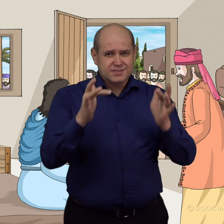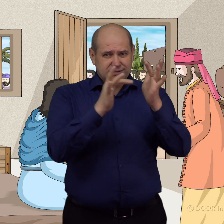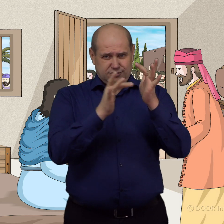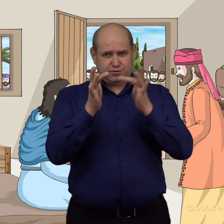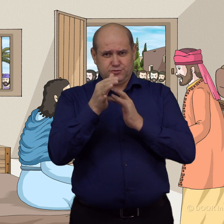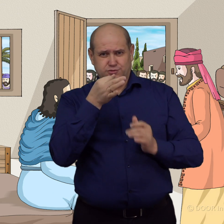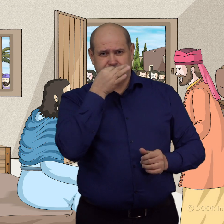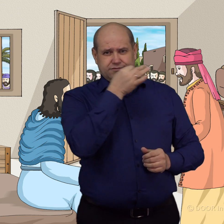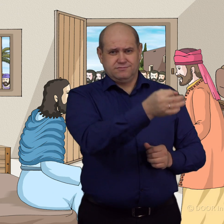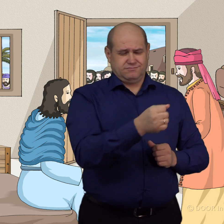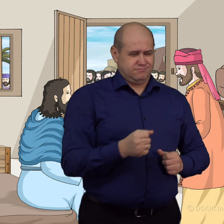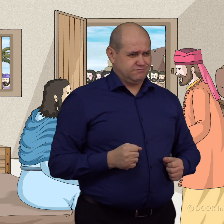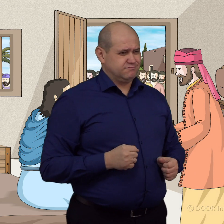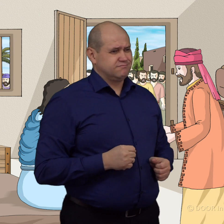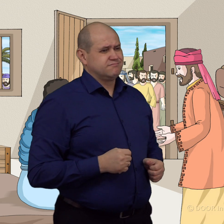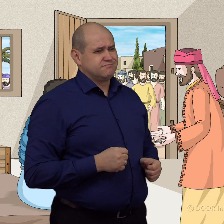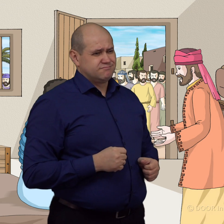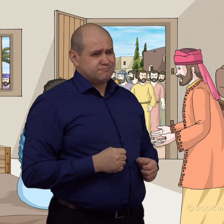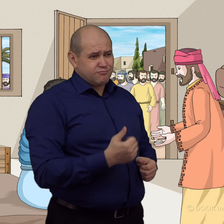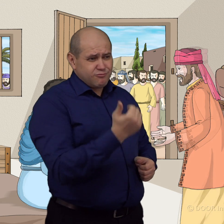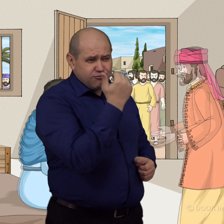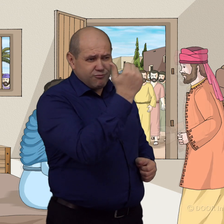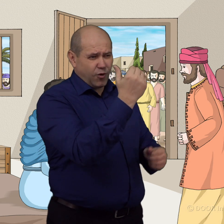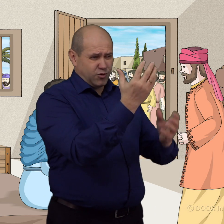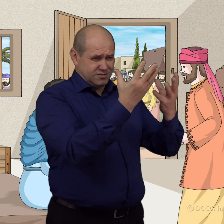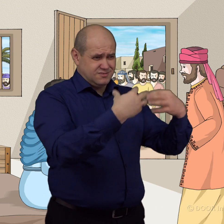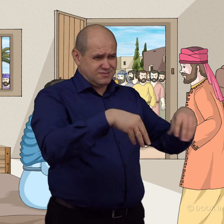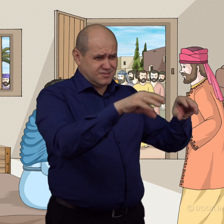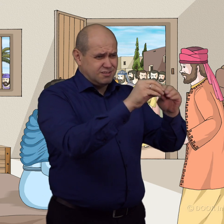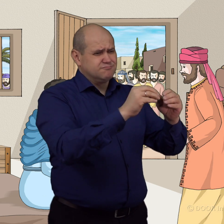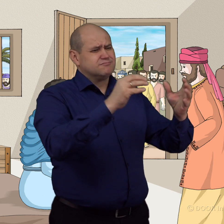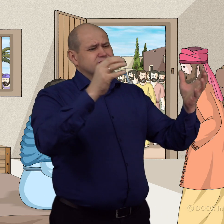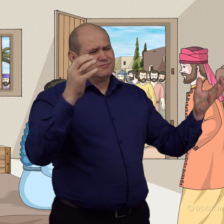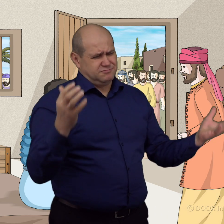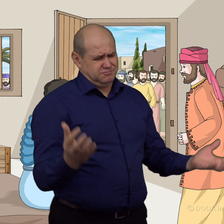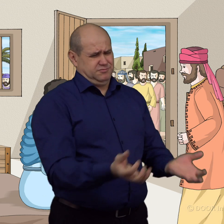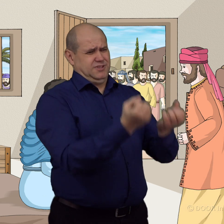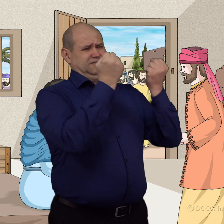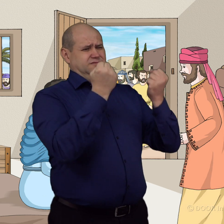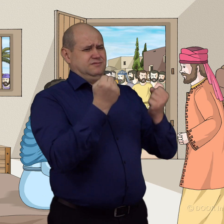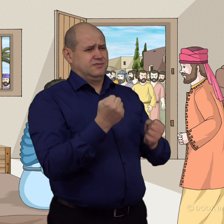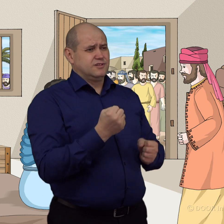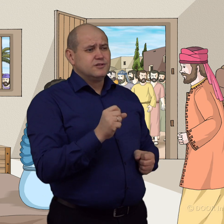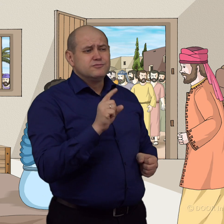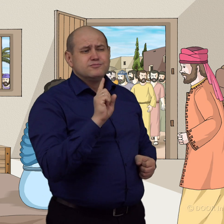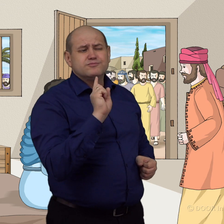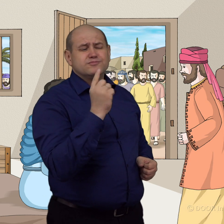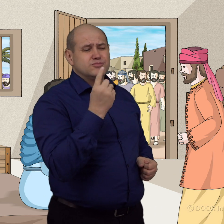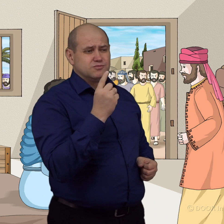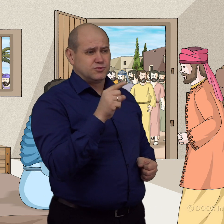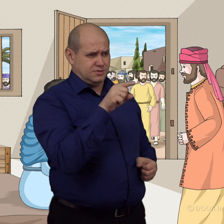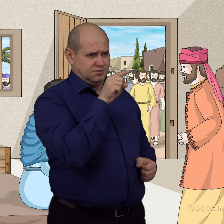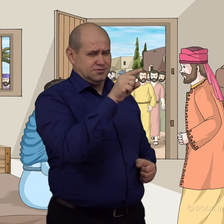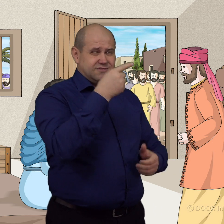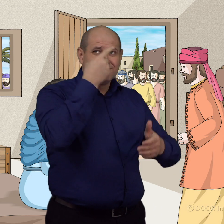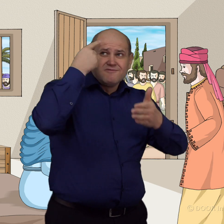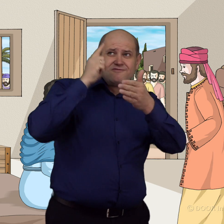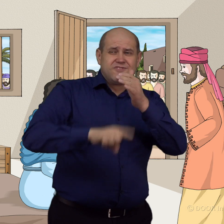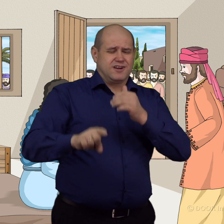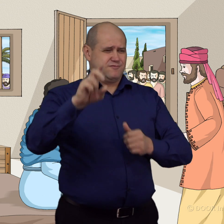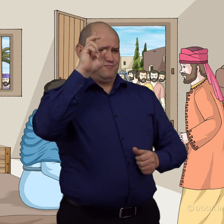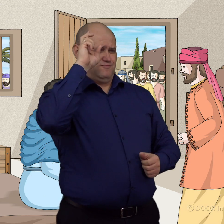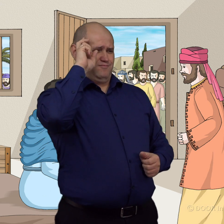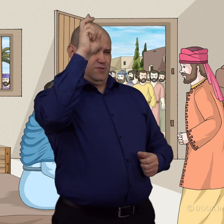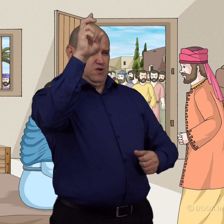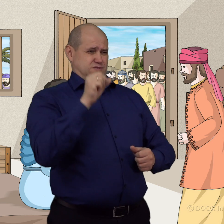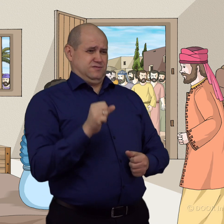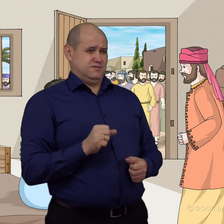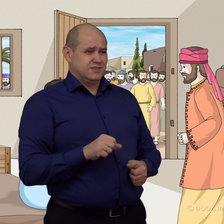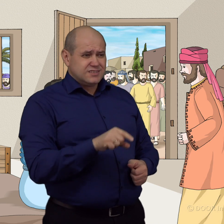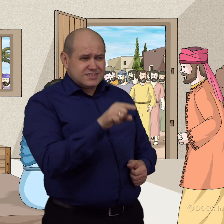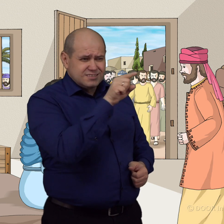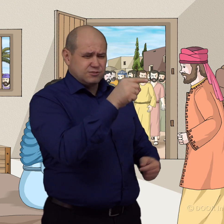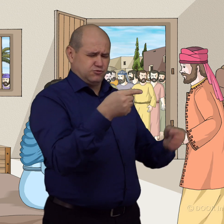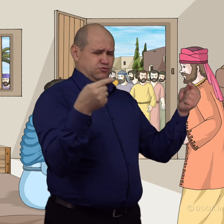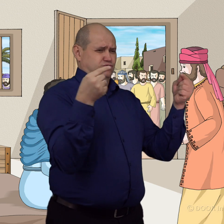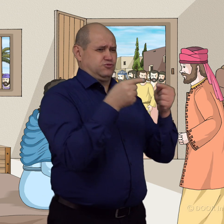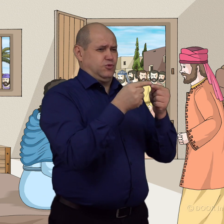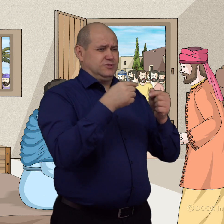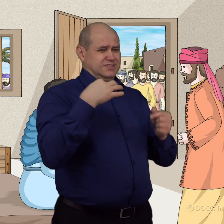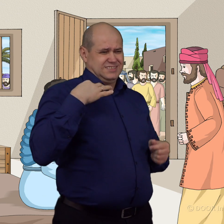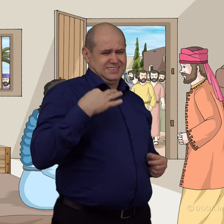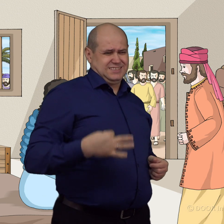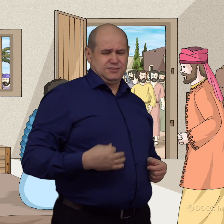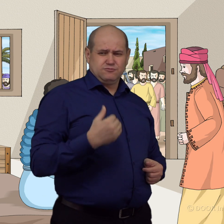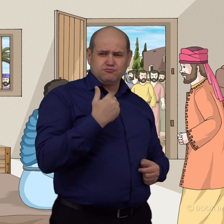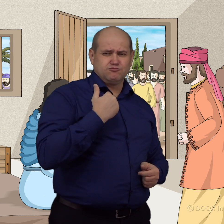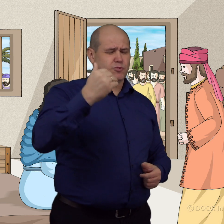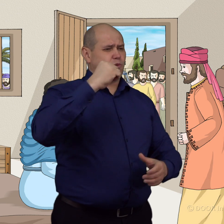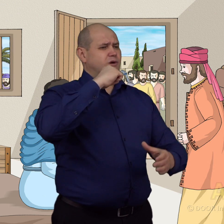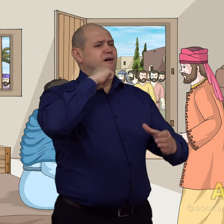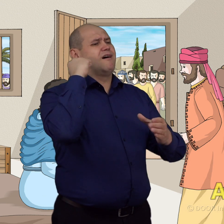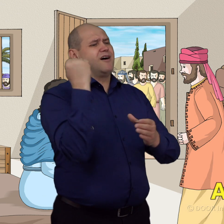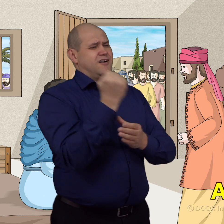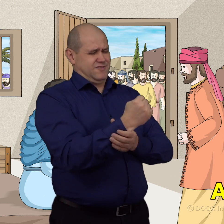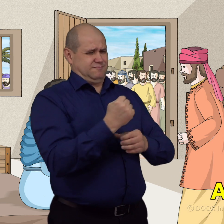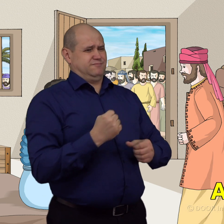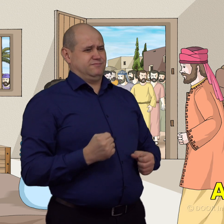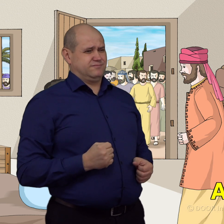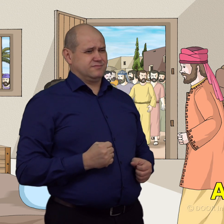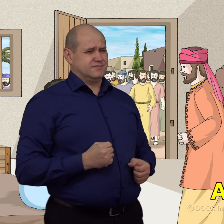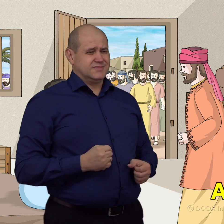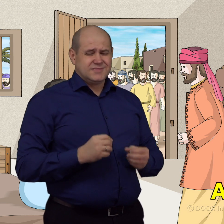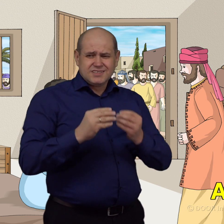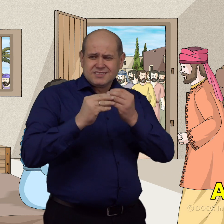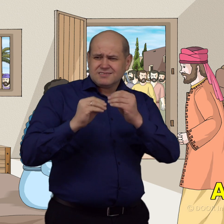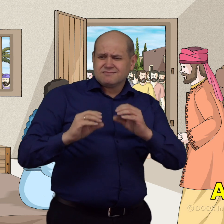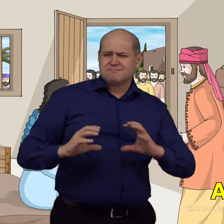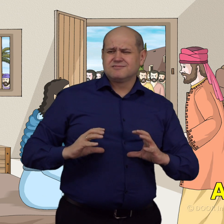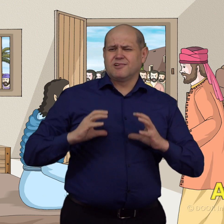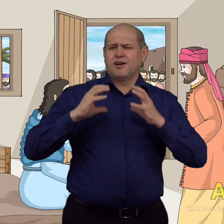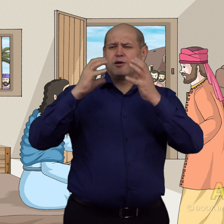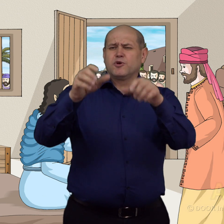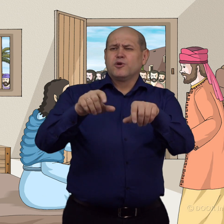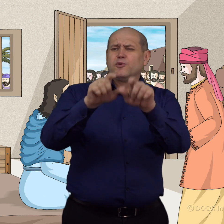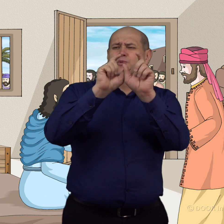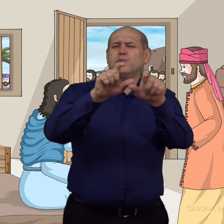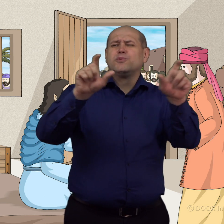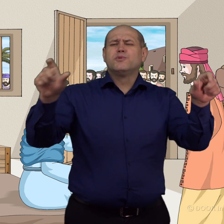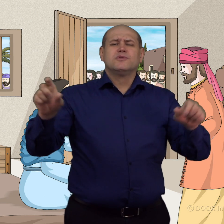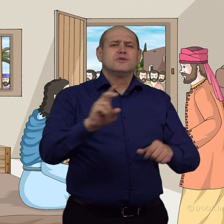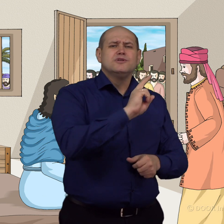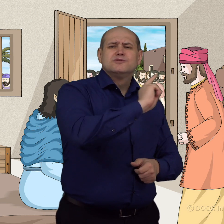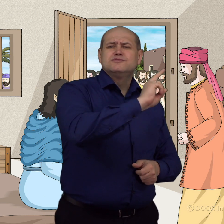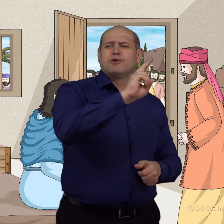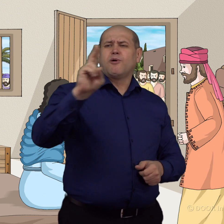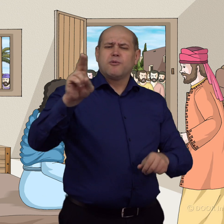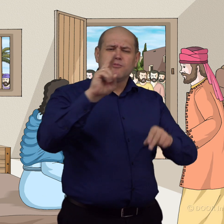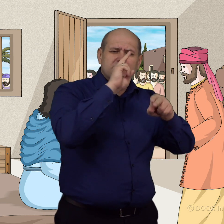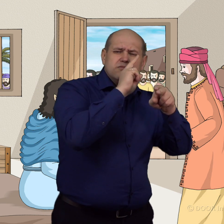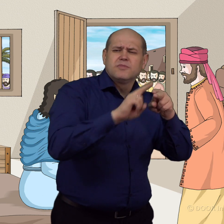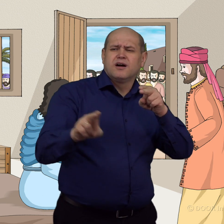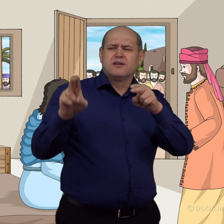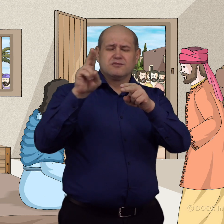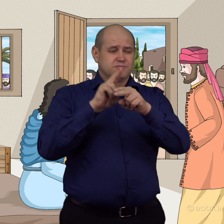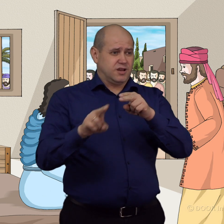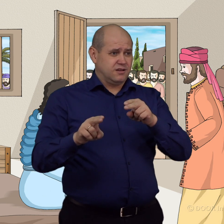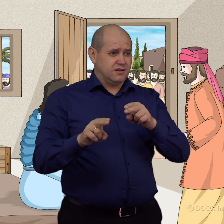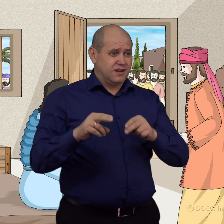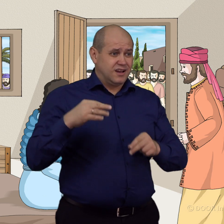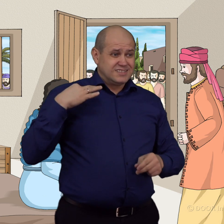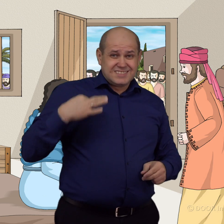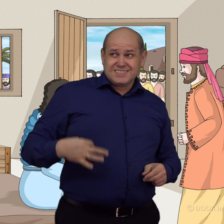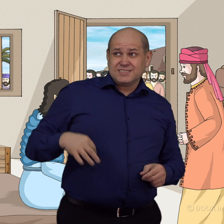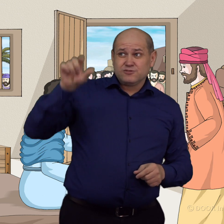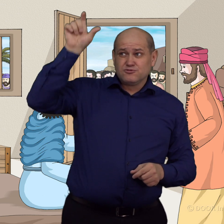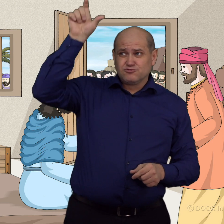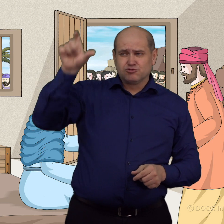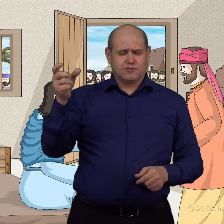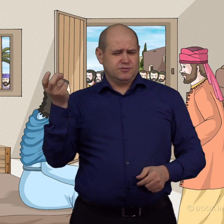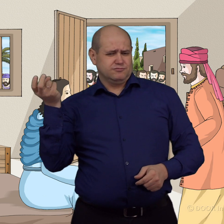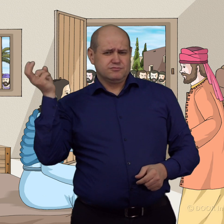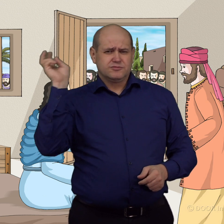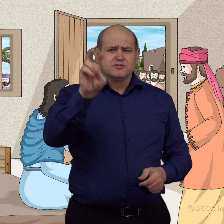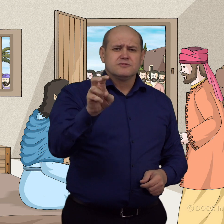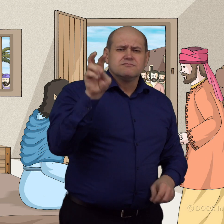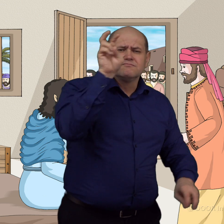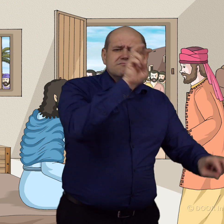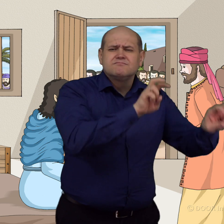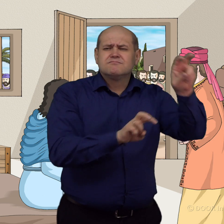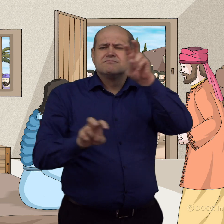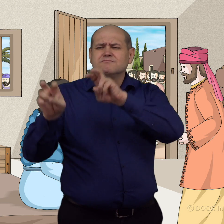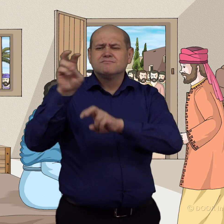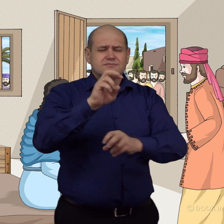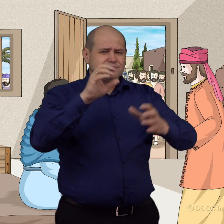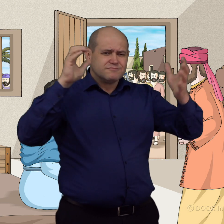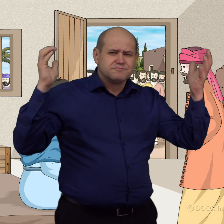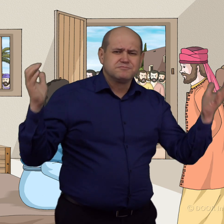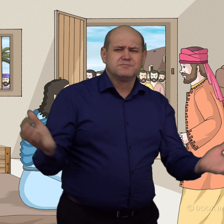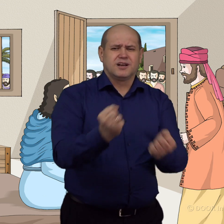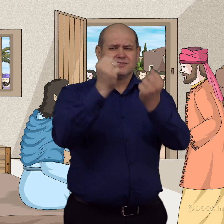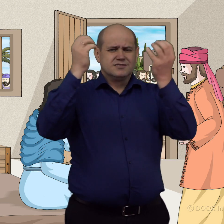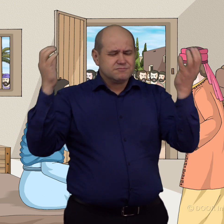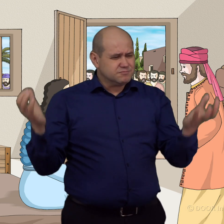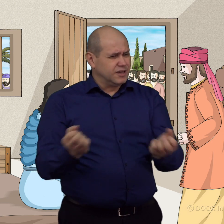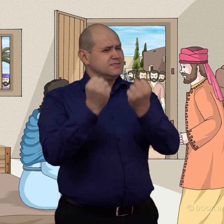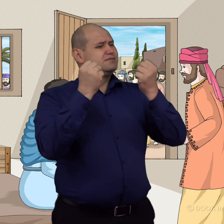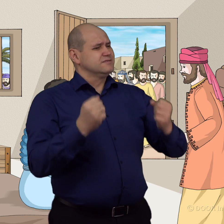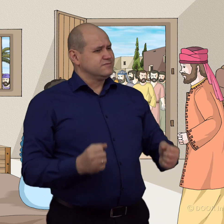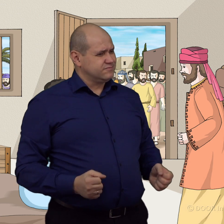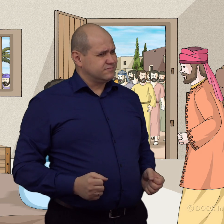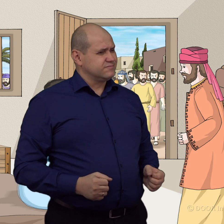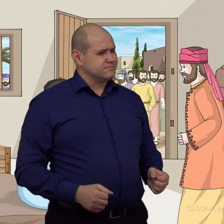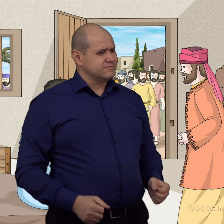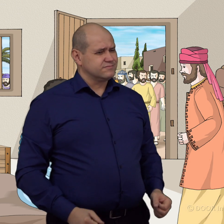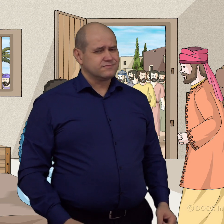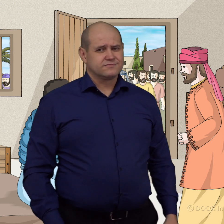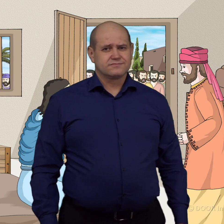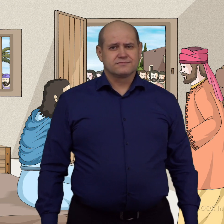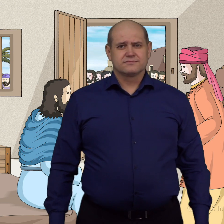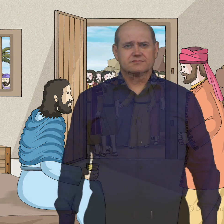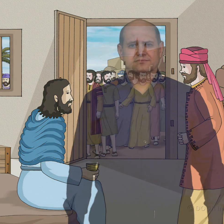Jesus said to him, “Today salvation has come to this house, because this man too is a son of Abraham.